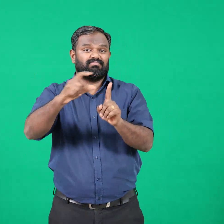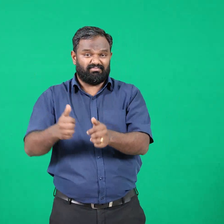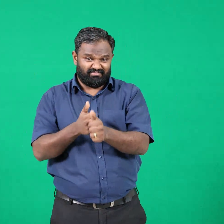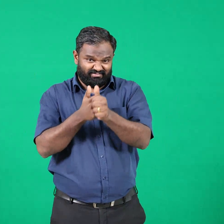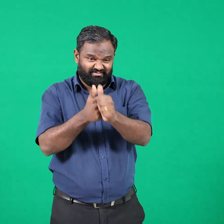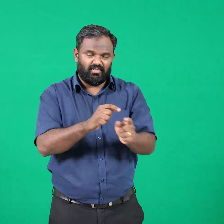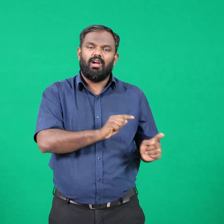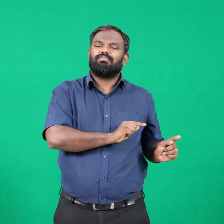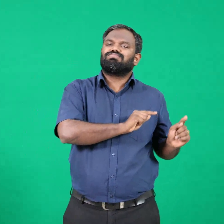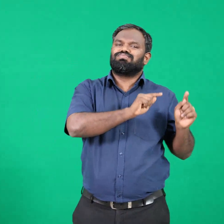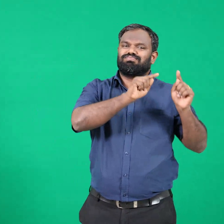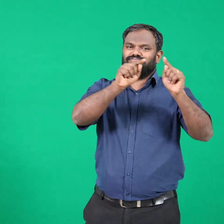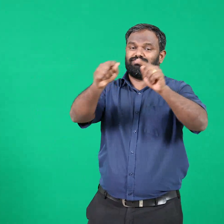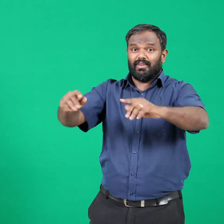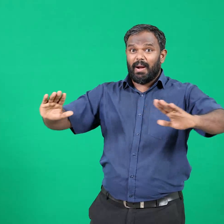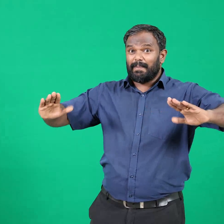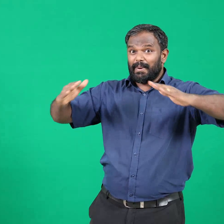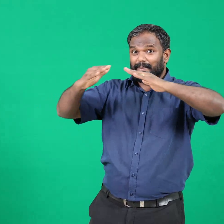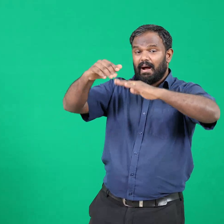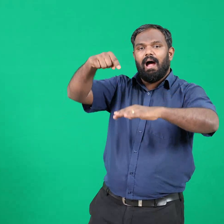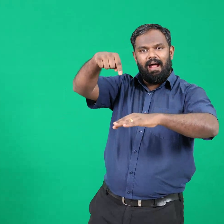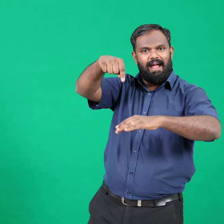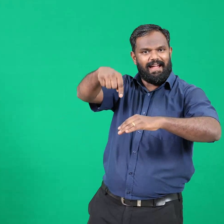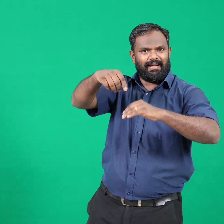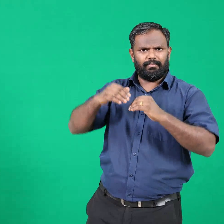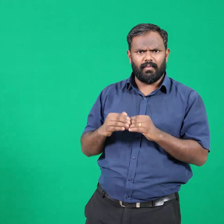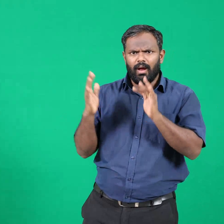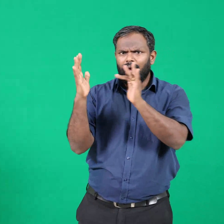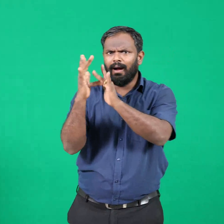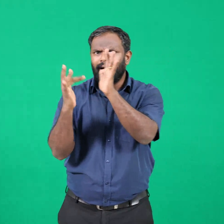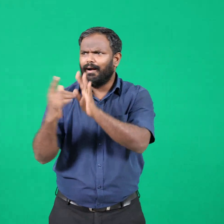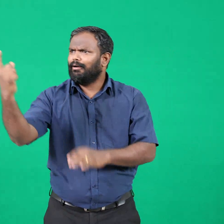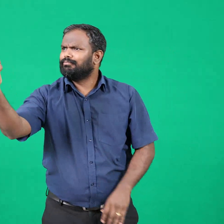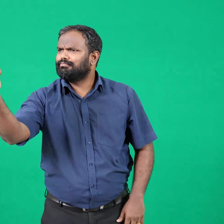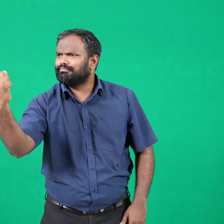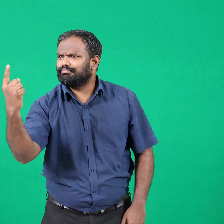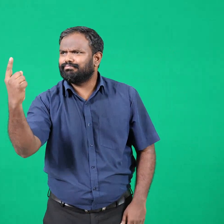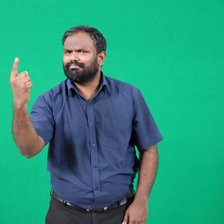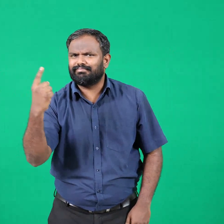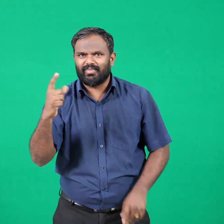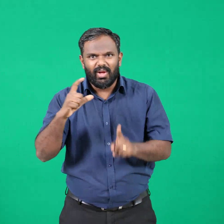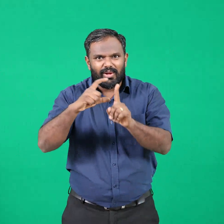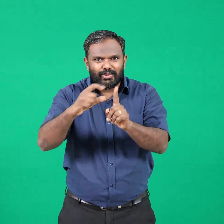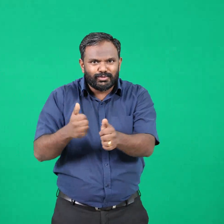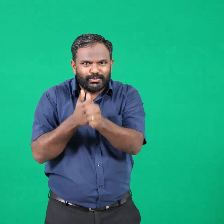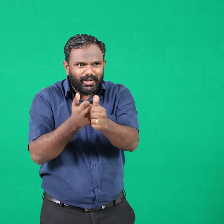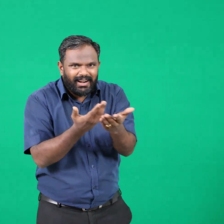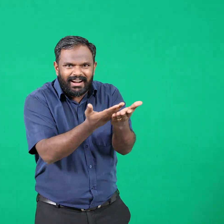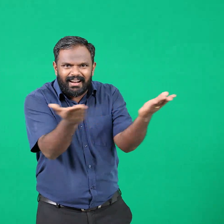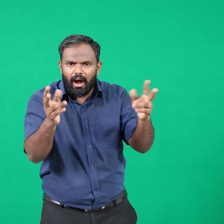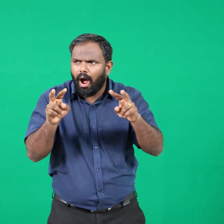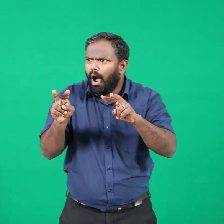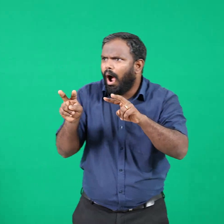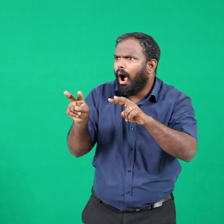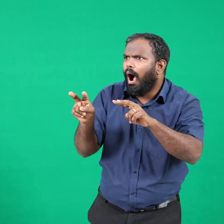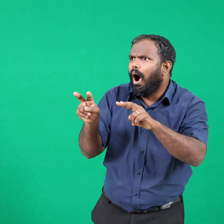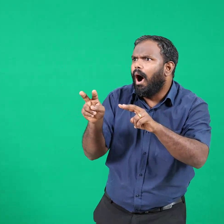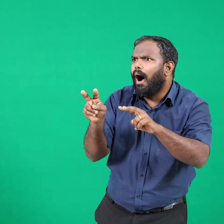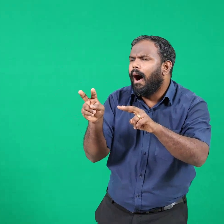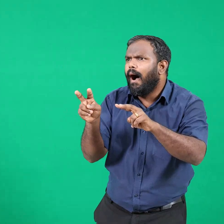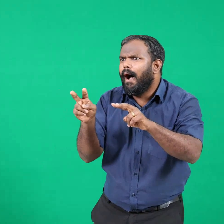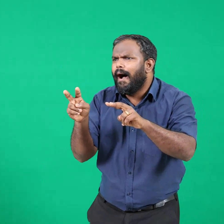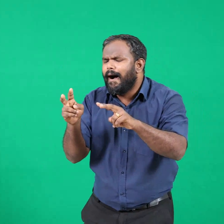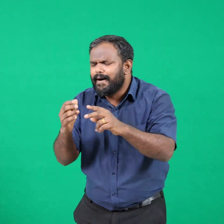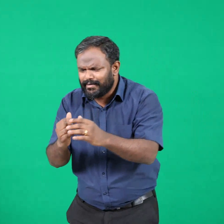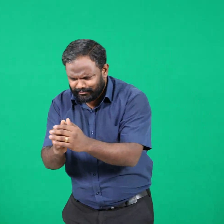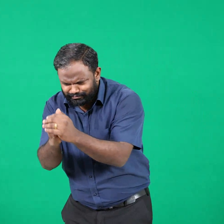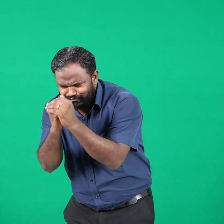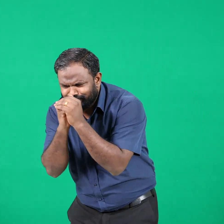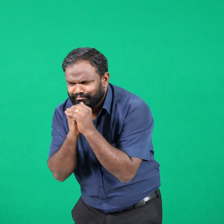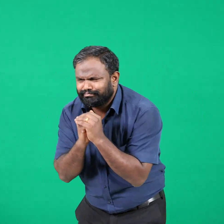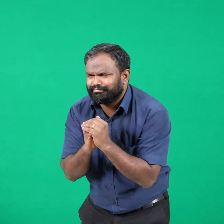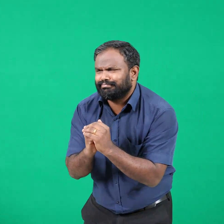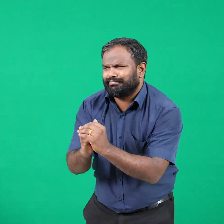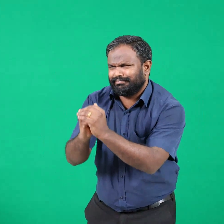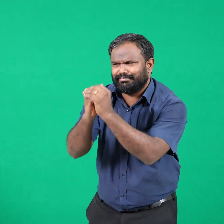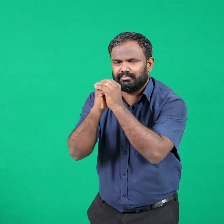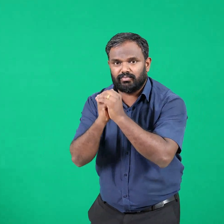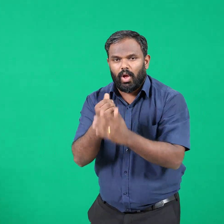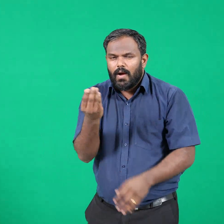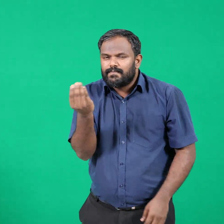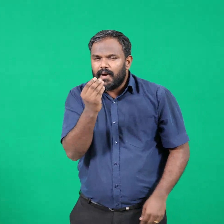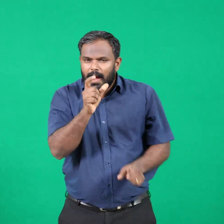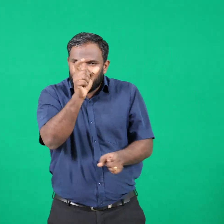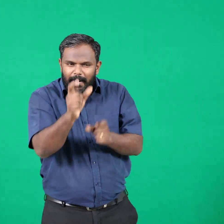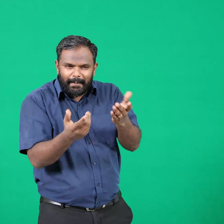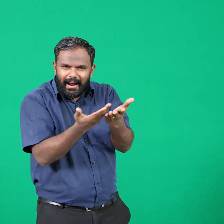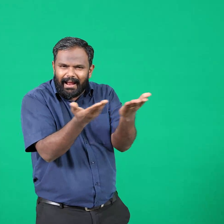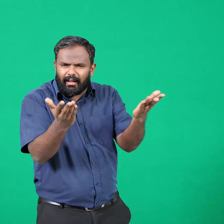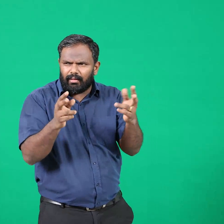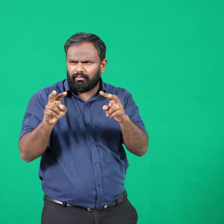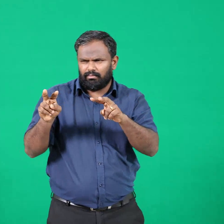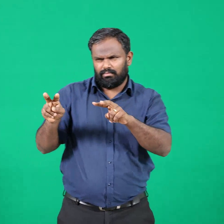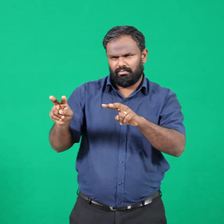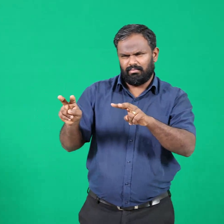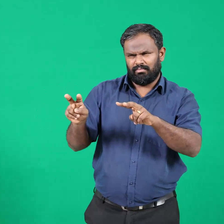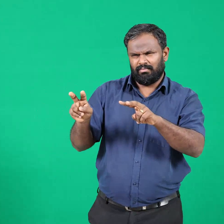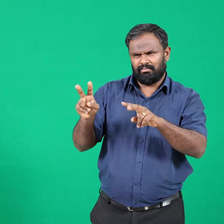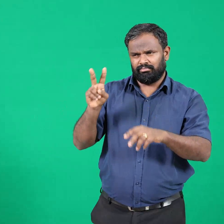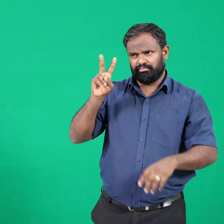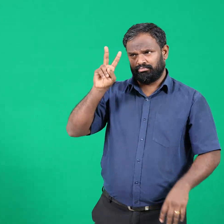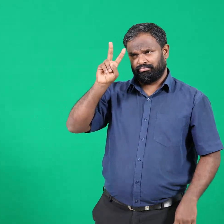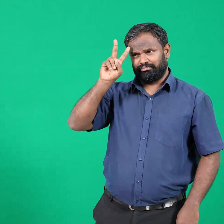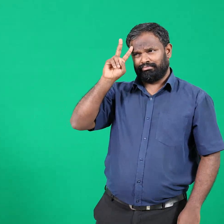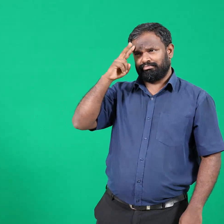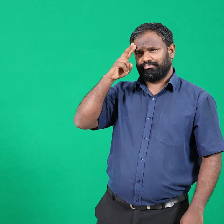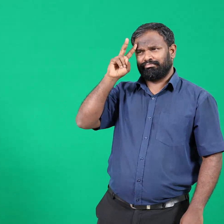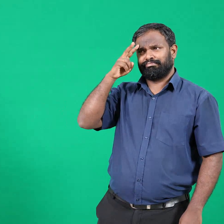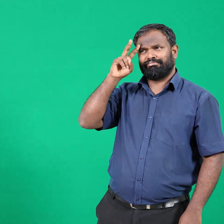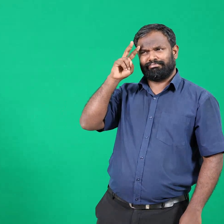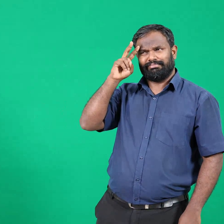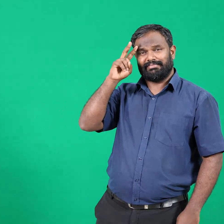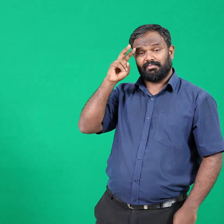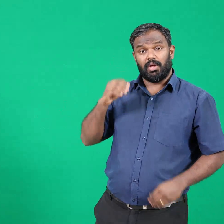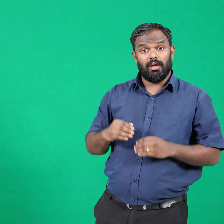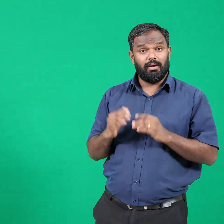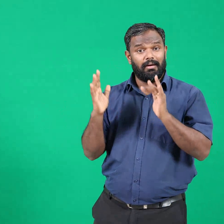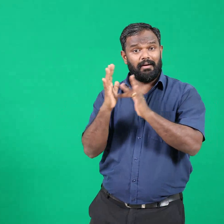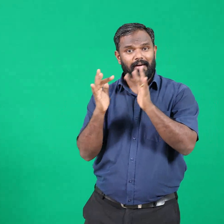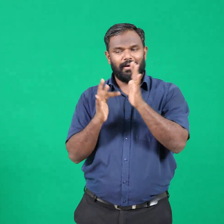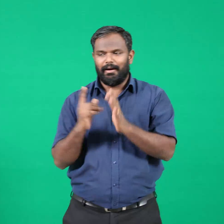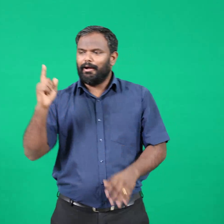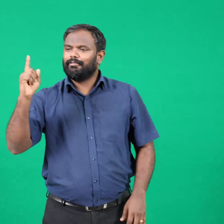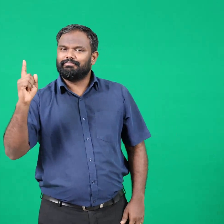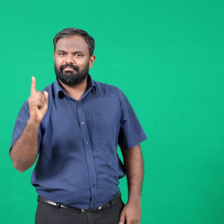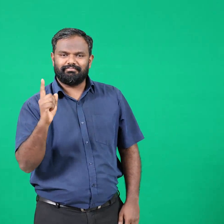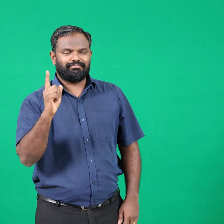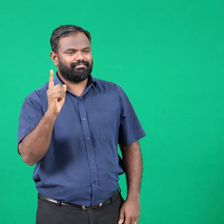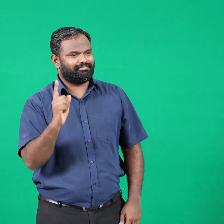When they saw Him, they worshiped Him, but some doubted.